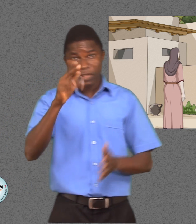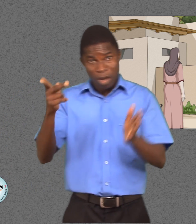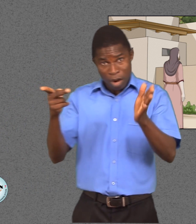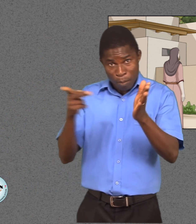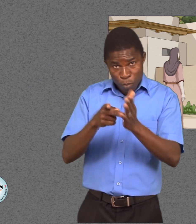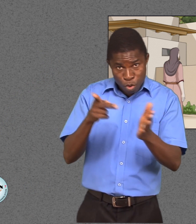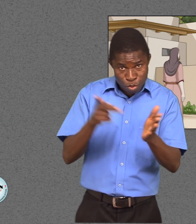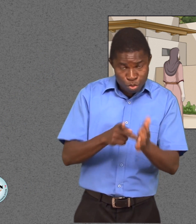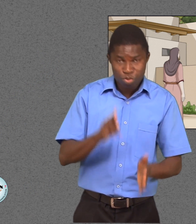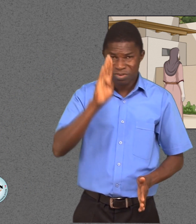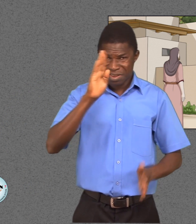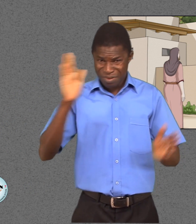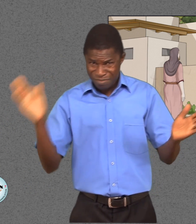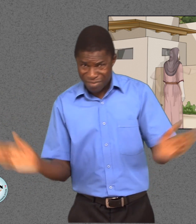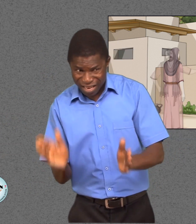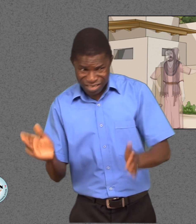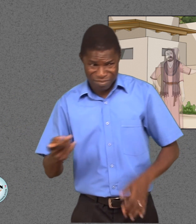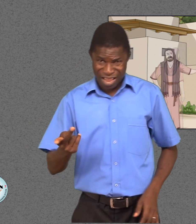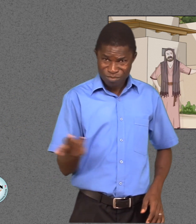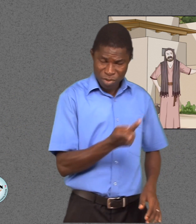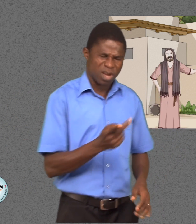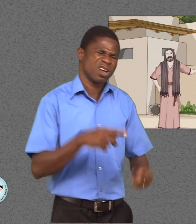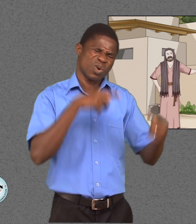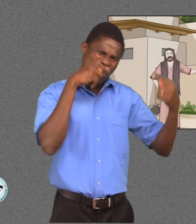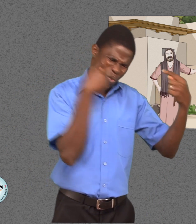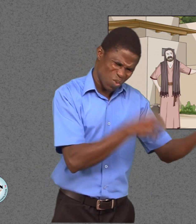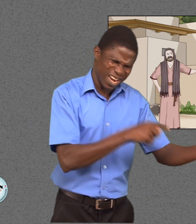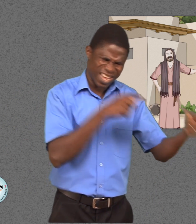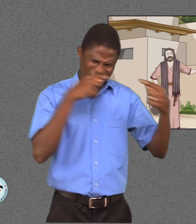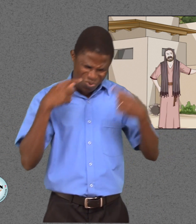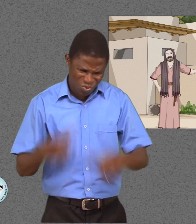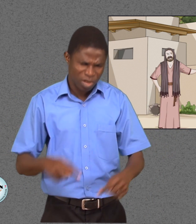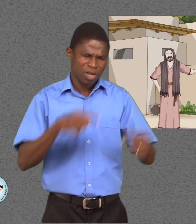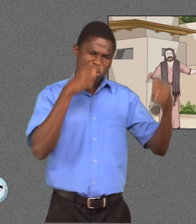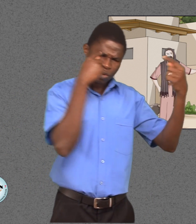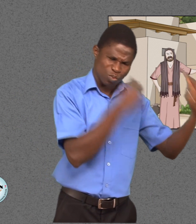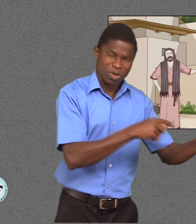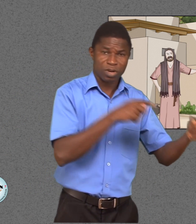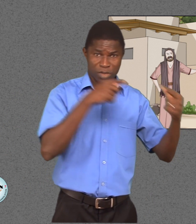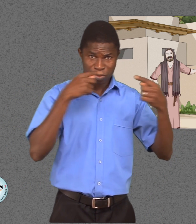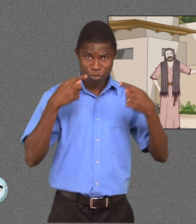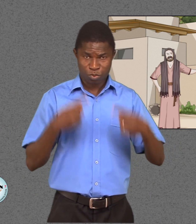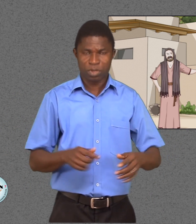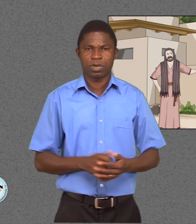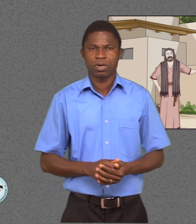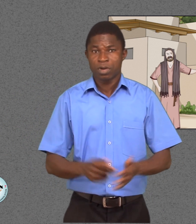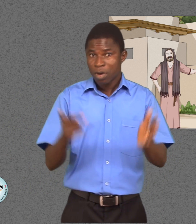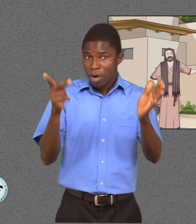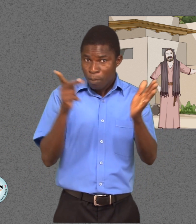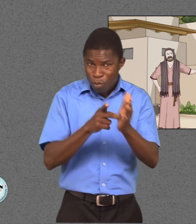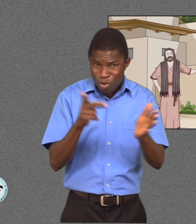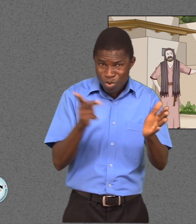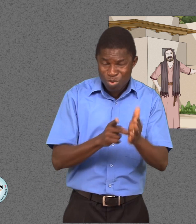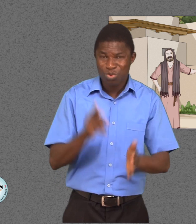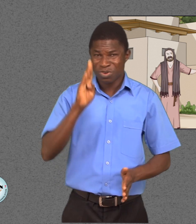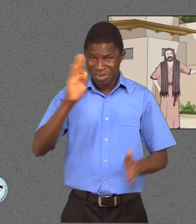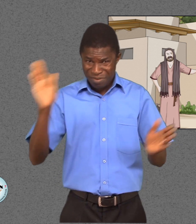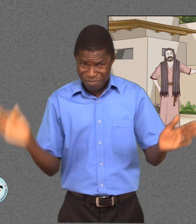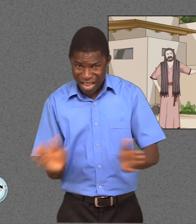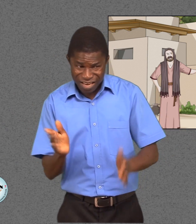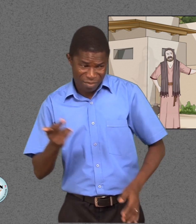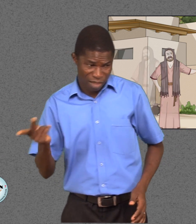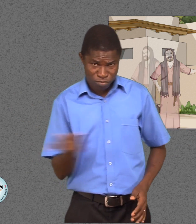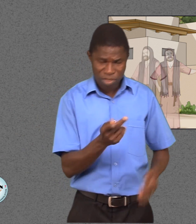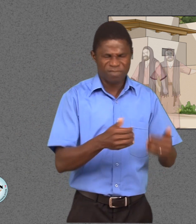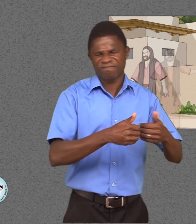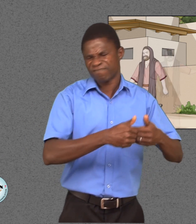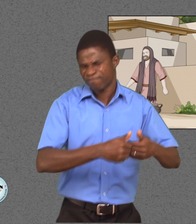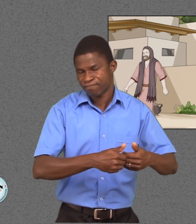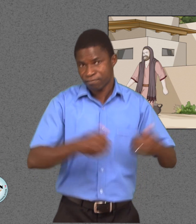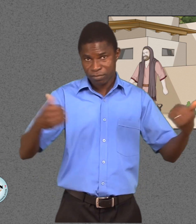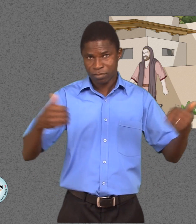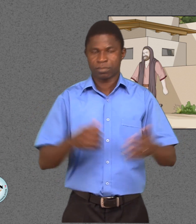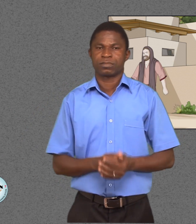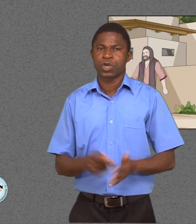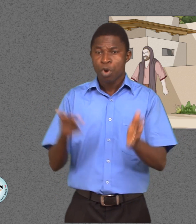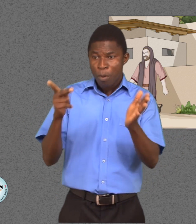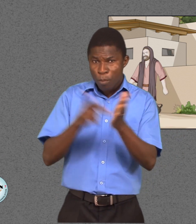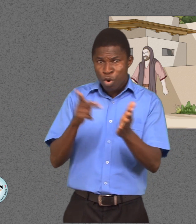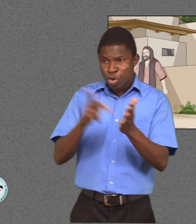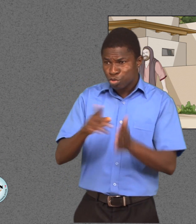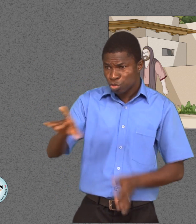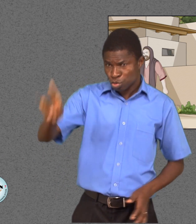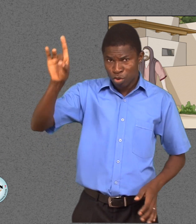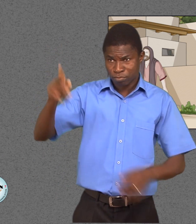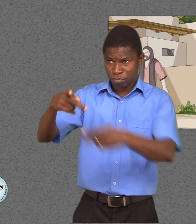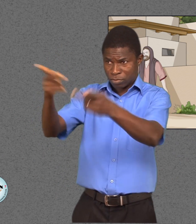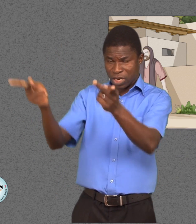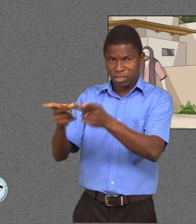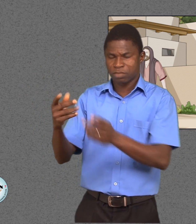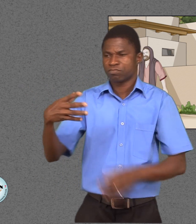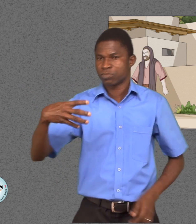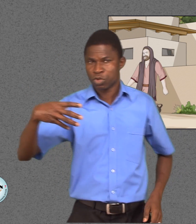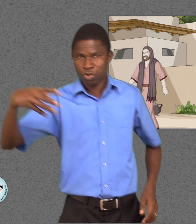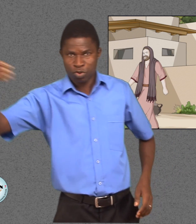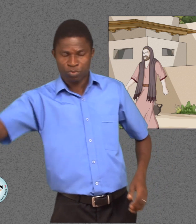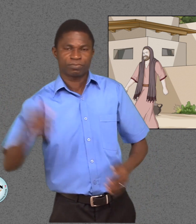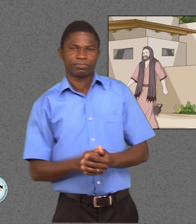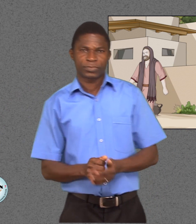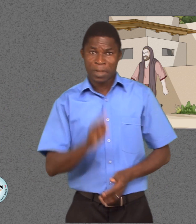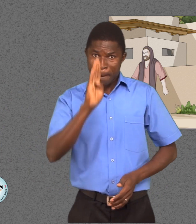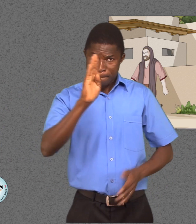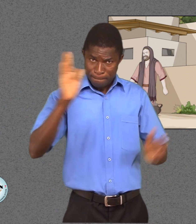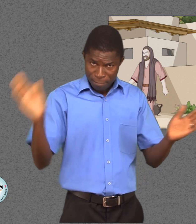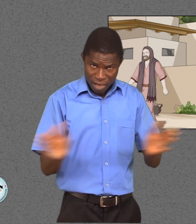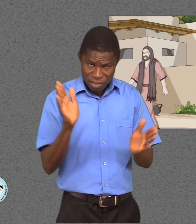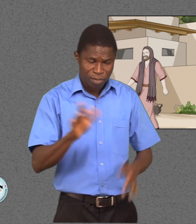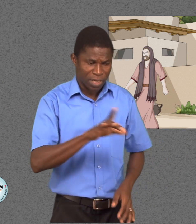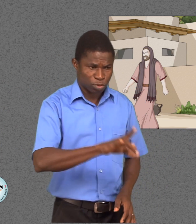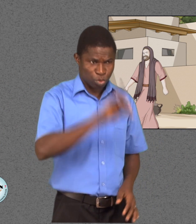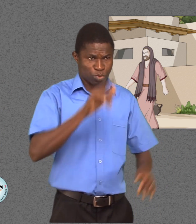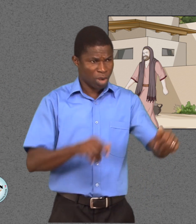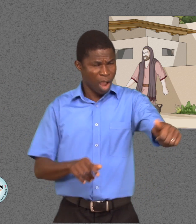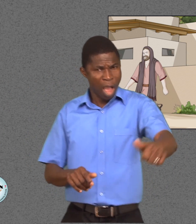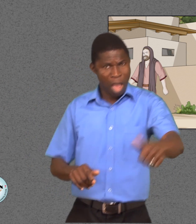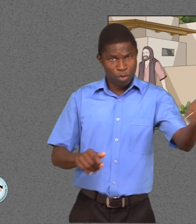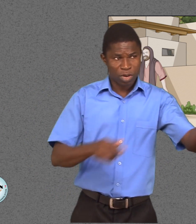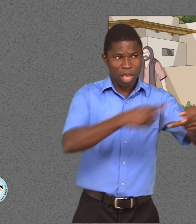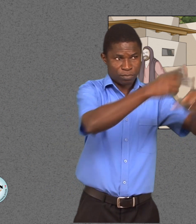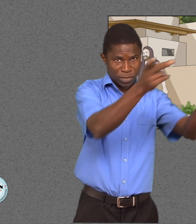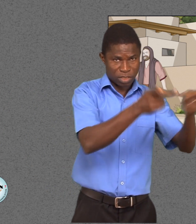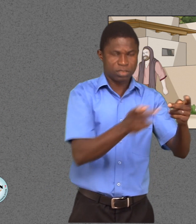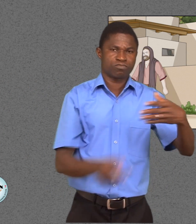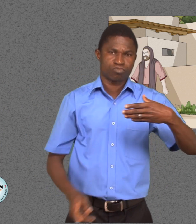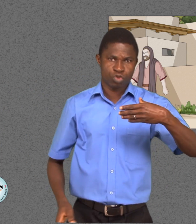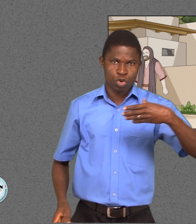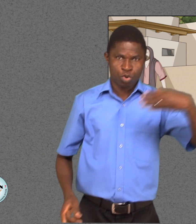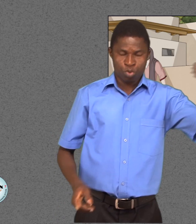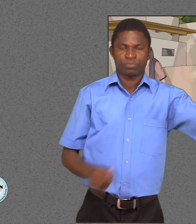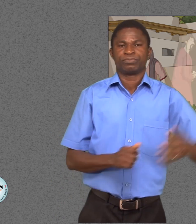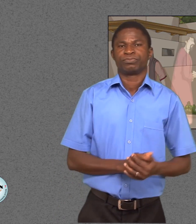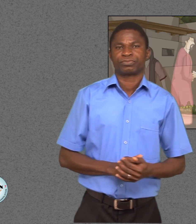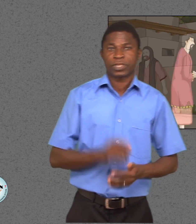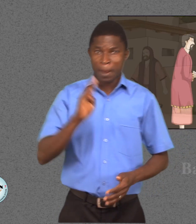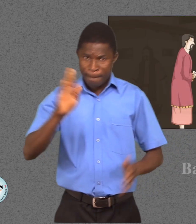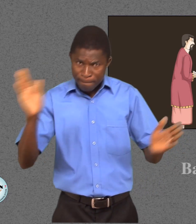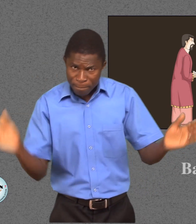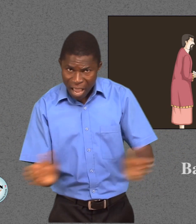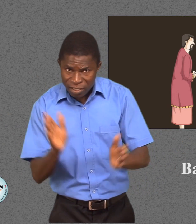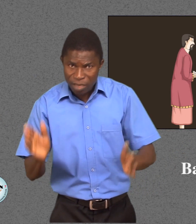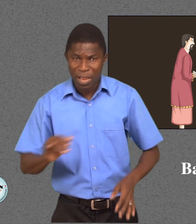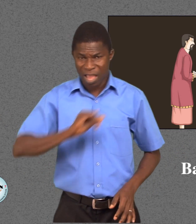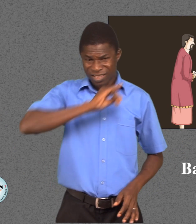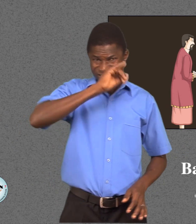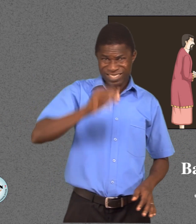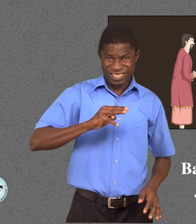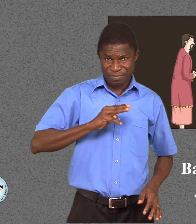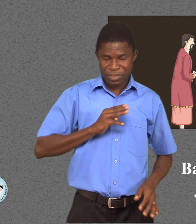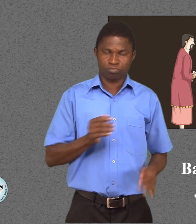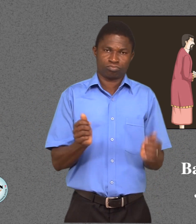Their disagreement was so sharp that they parted company.